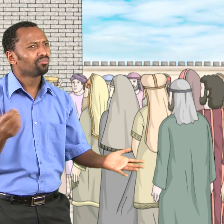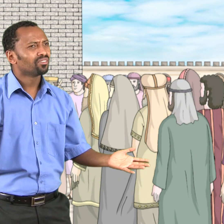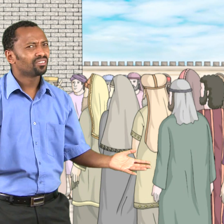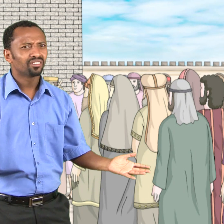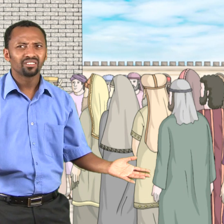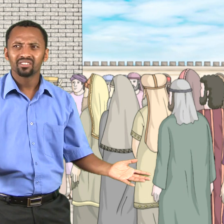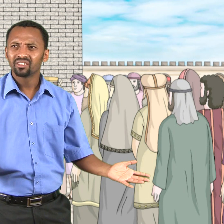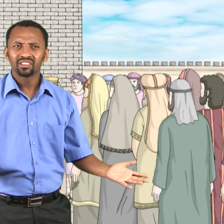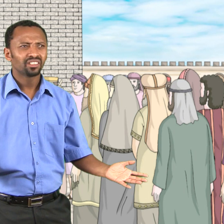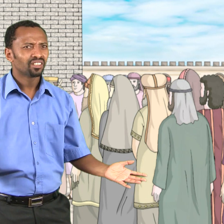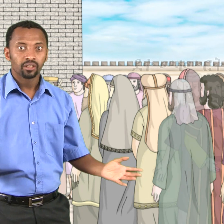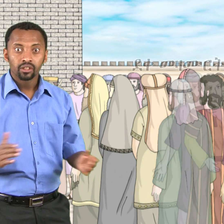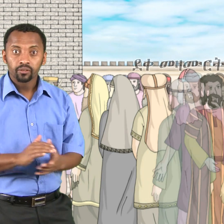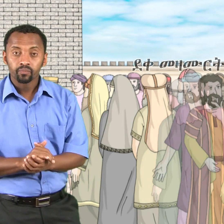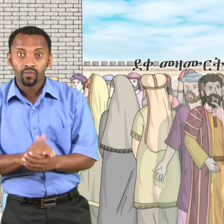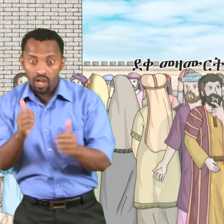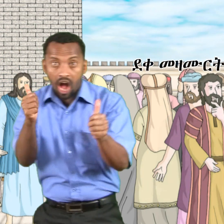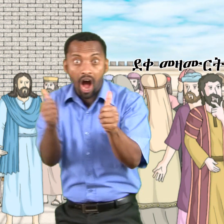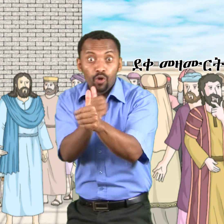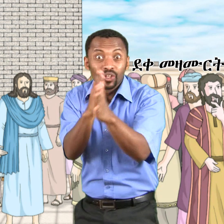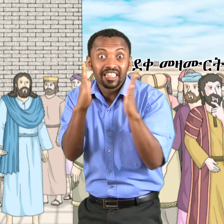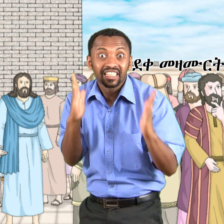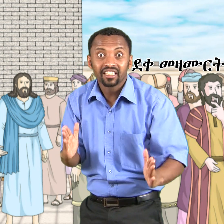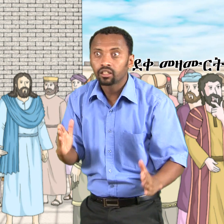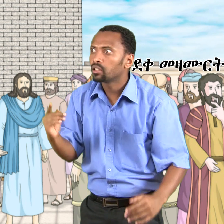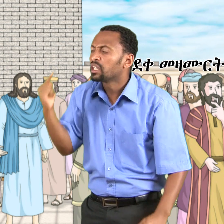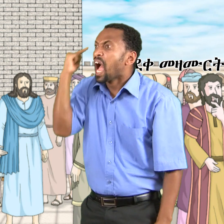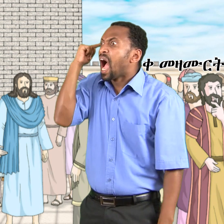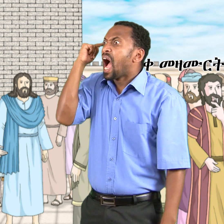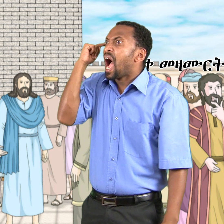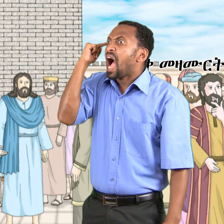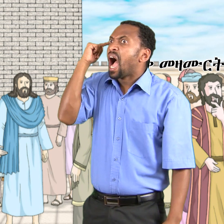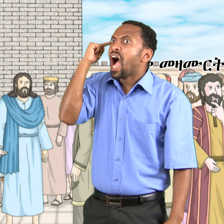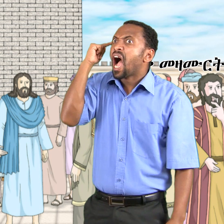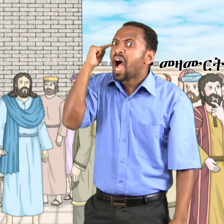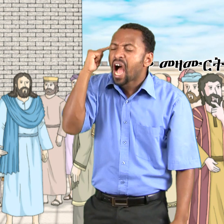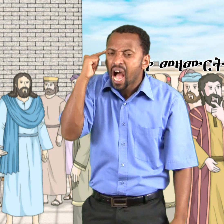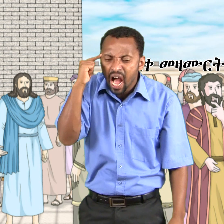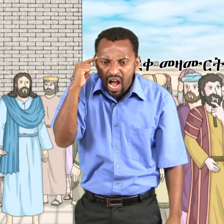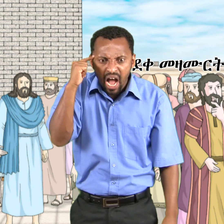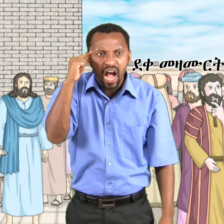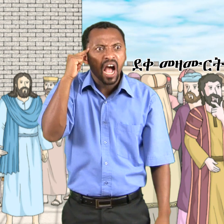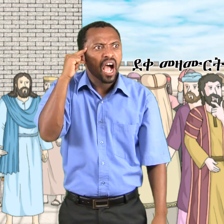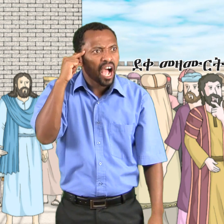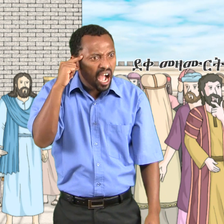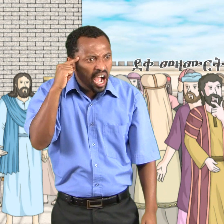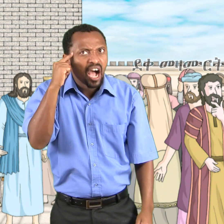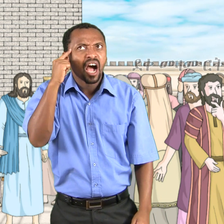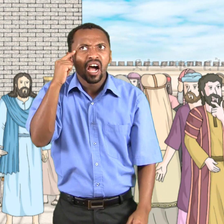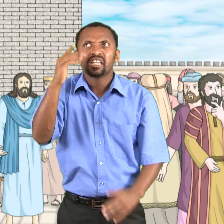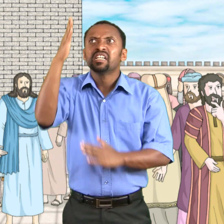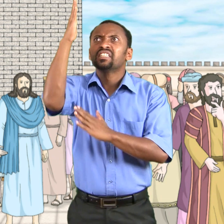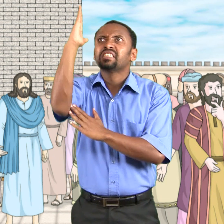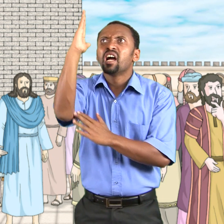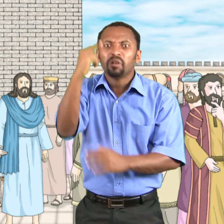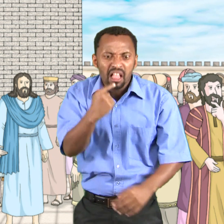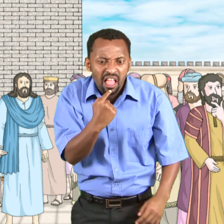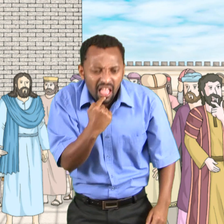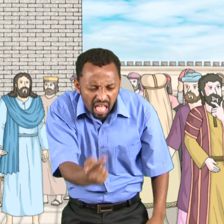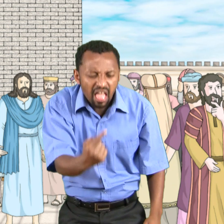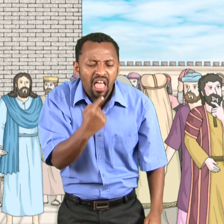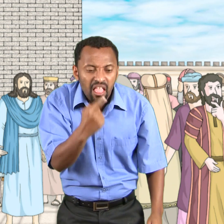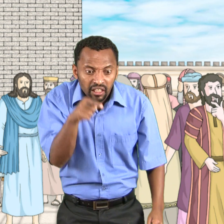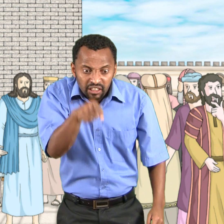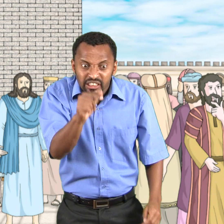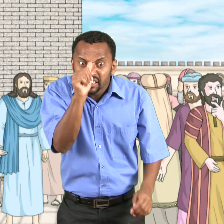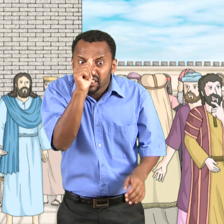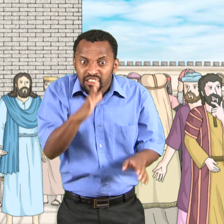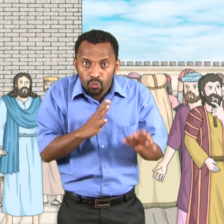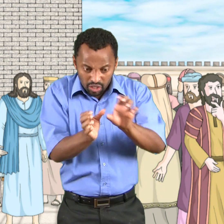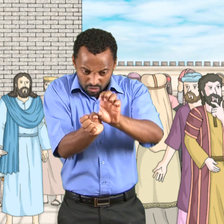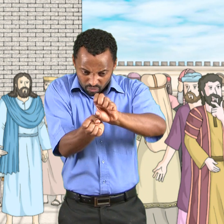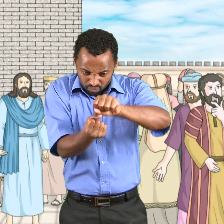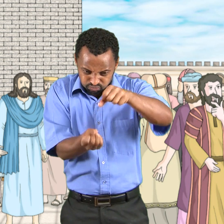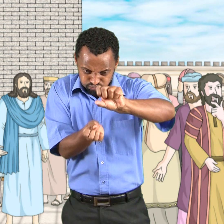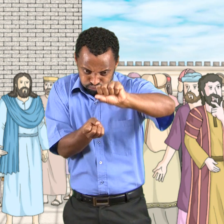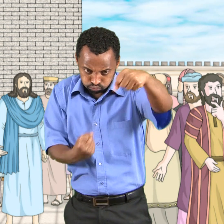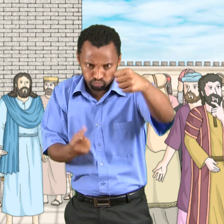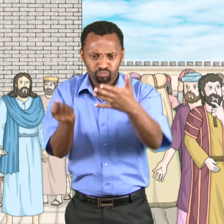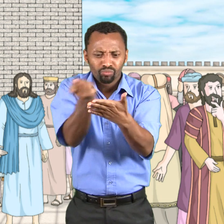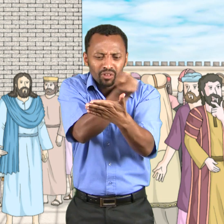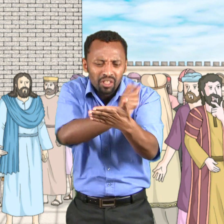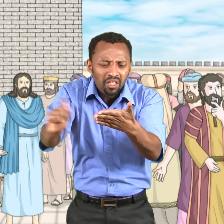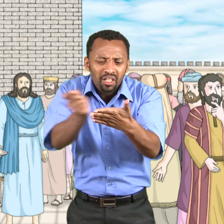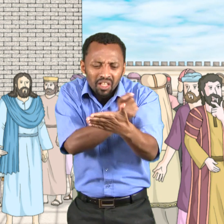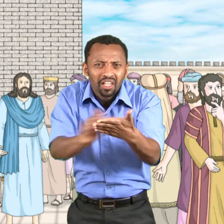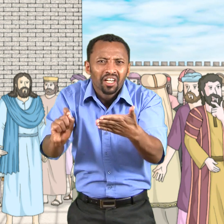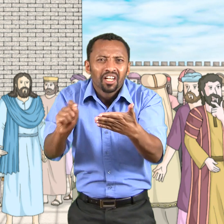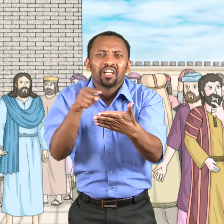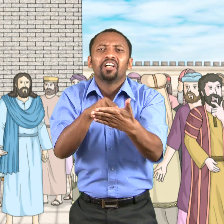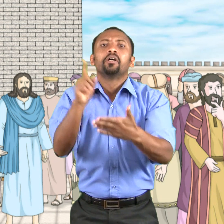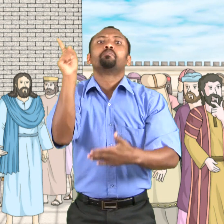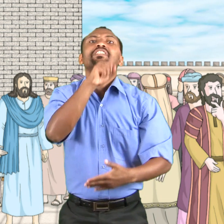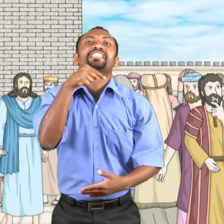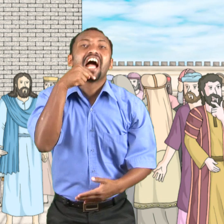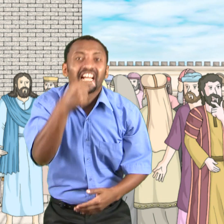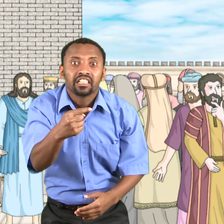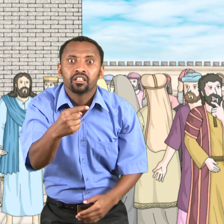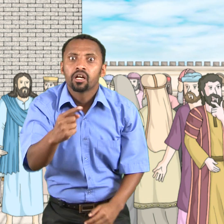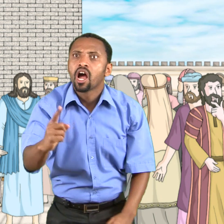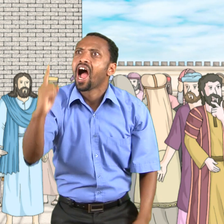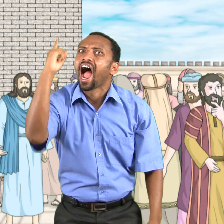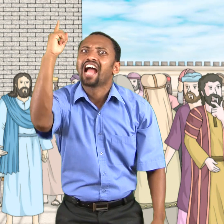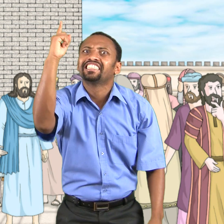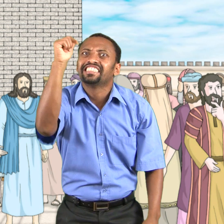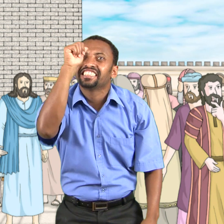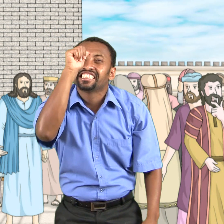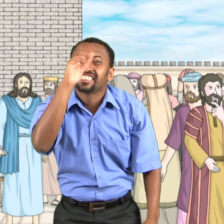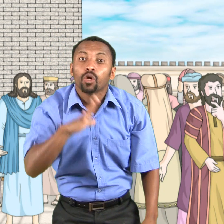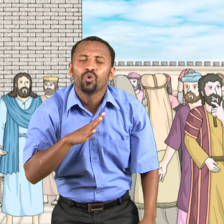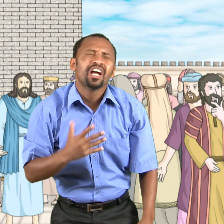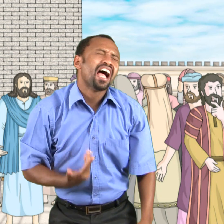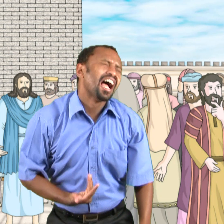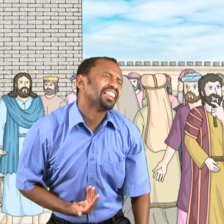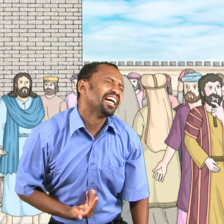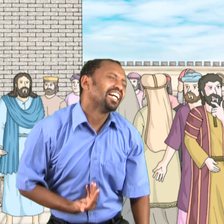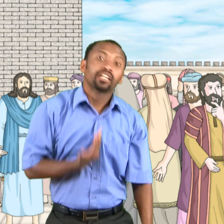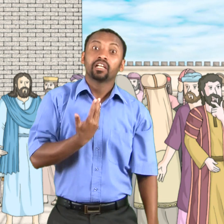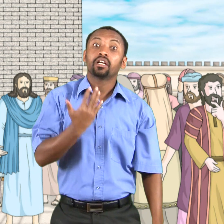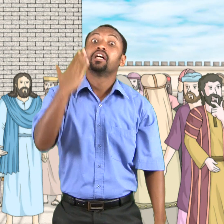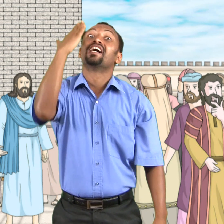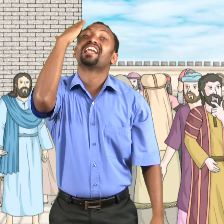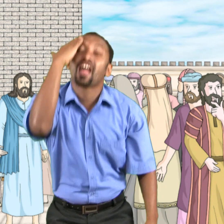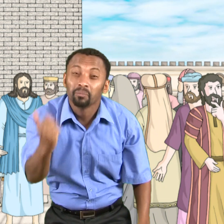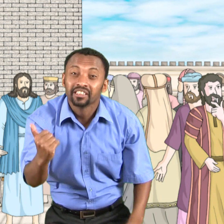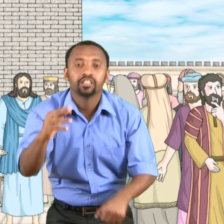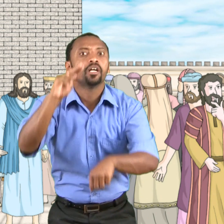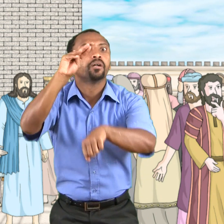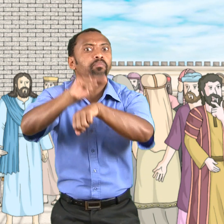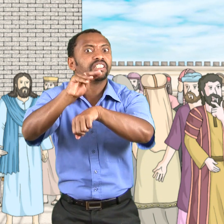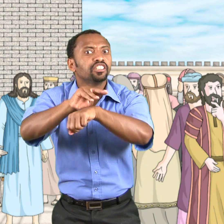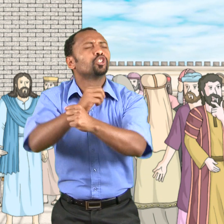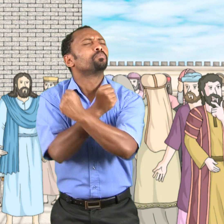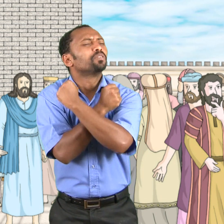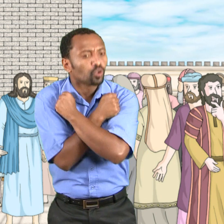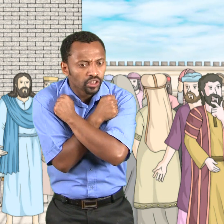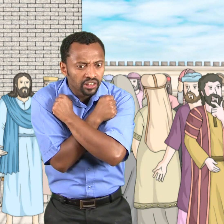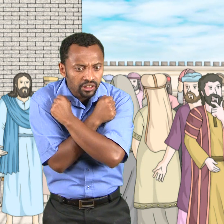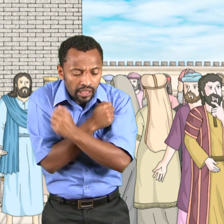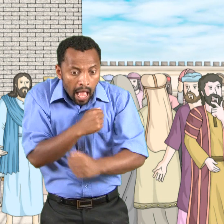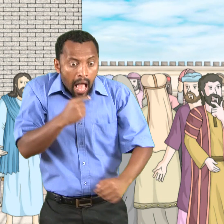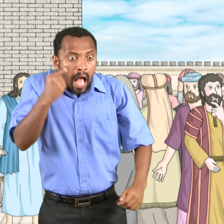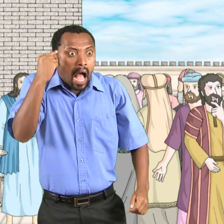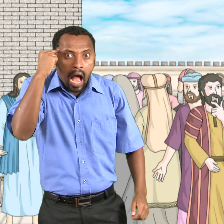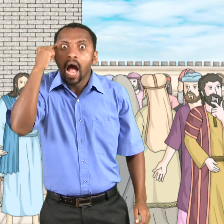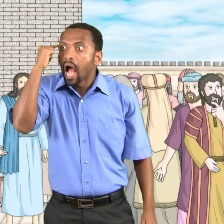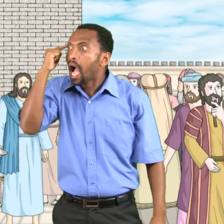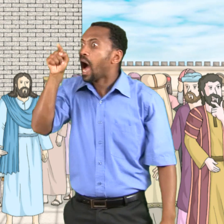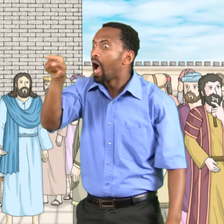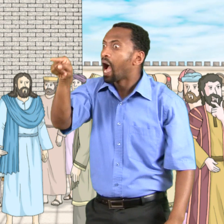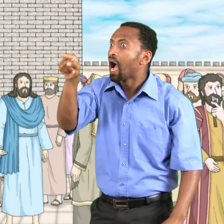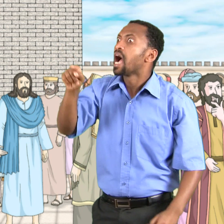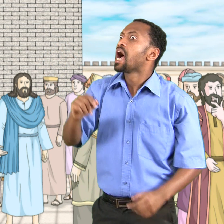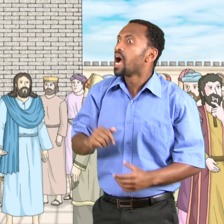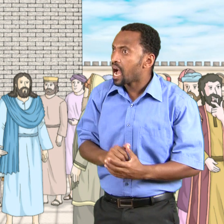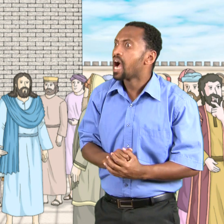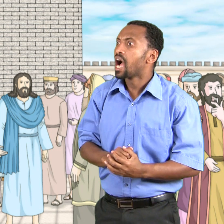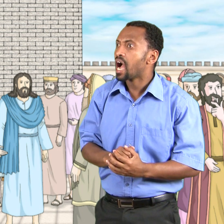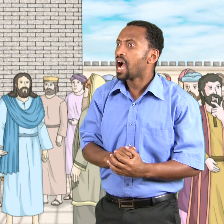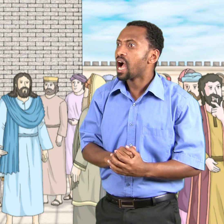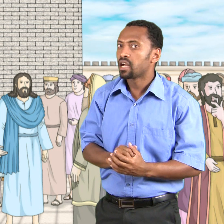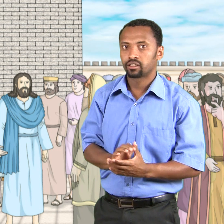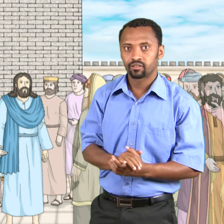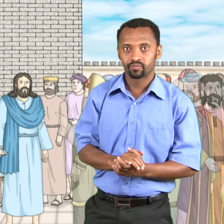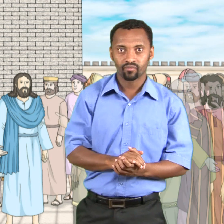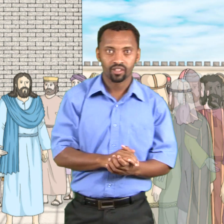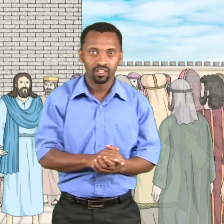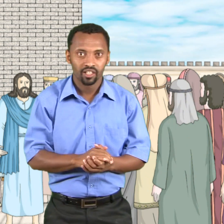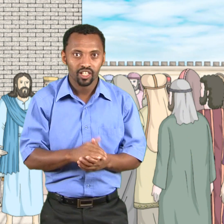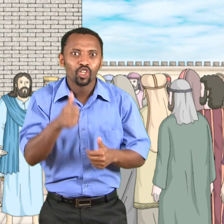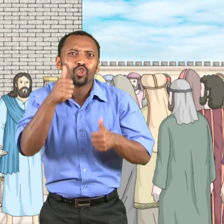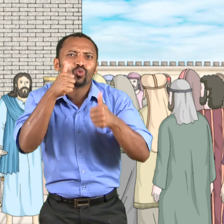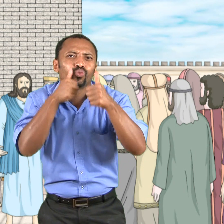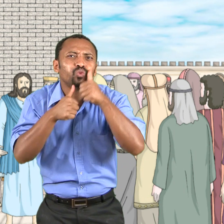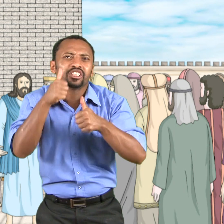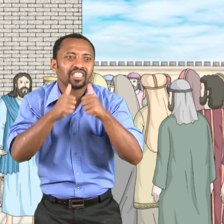His disciples remembered that it is written: “Zeal for Your house will consume Me.”